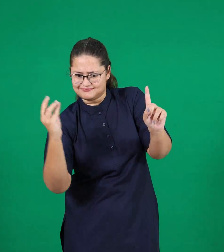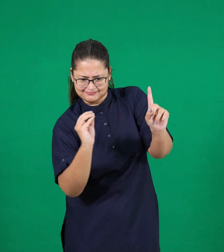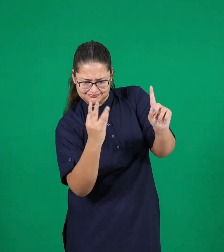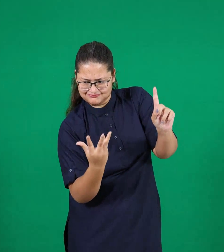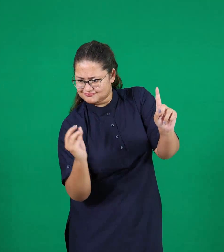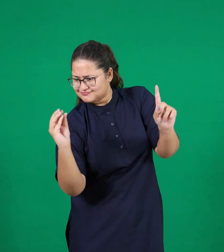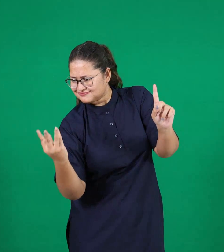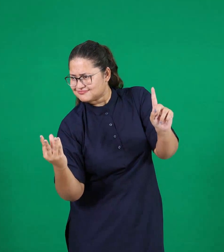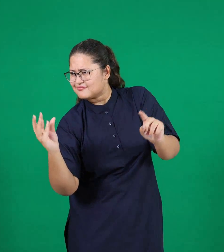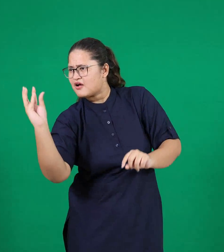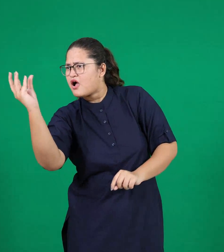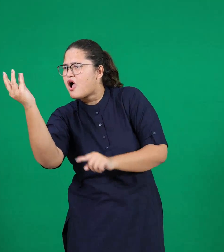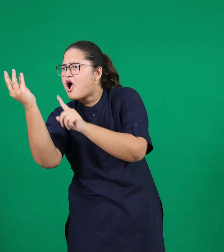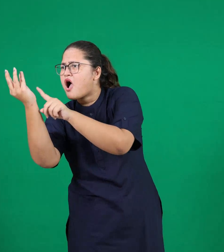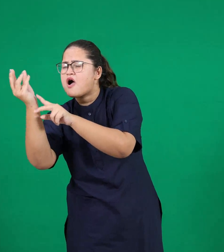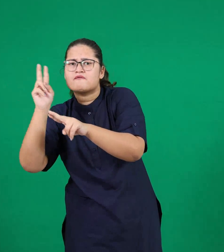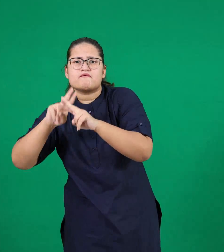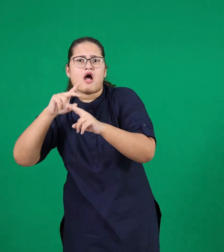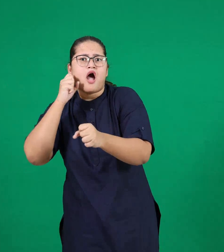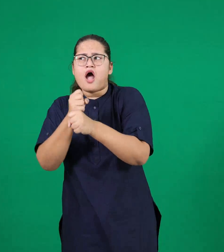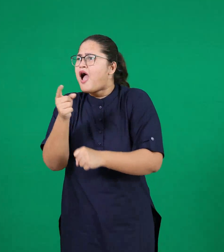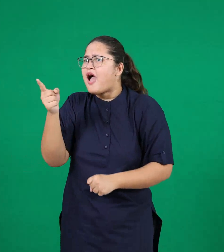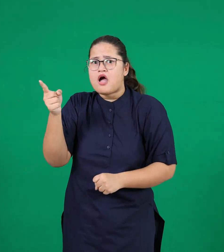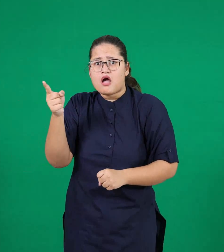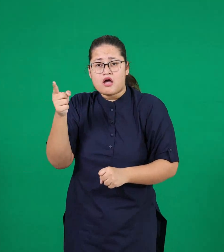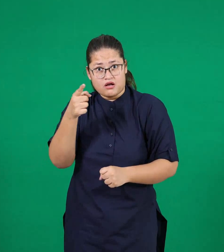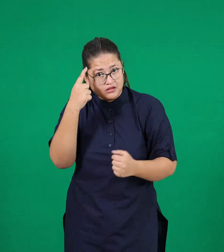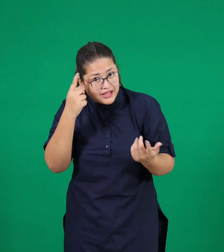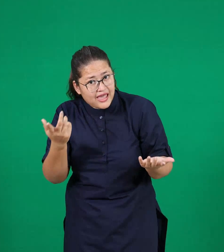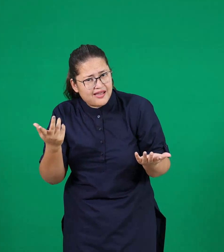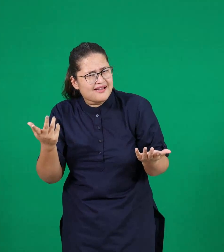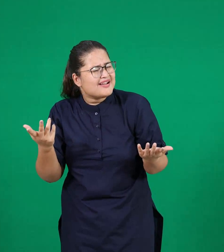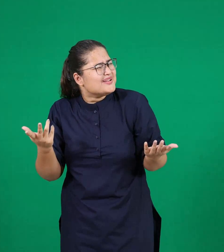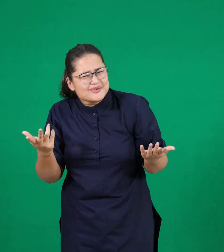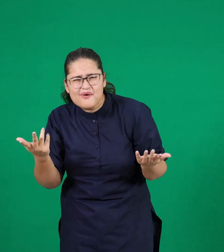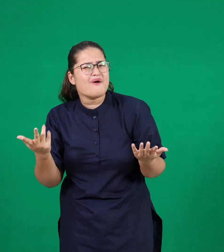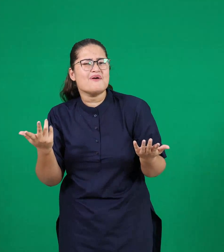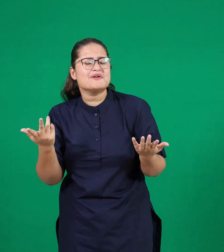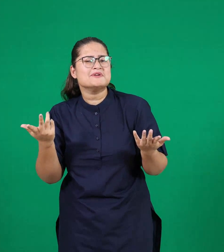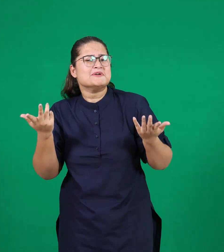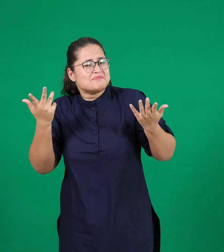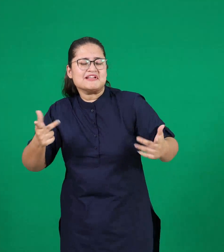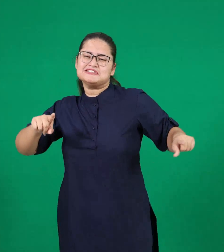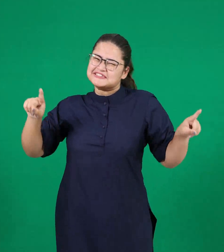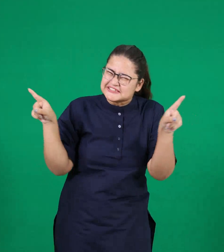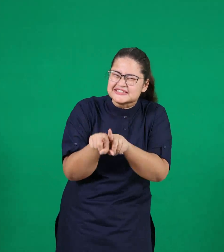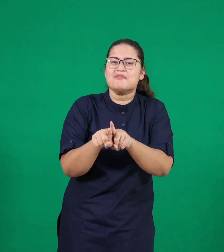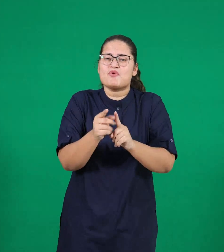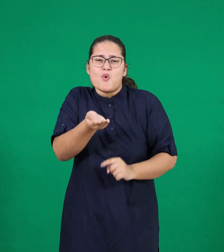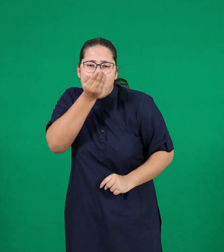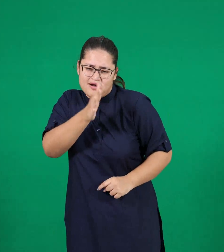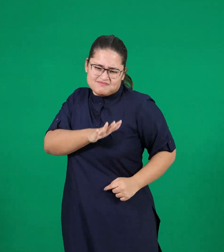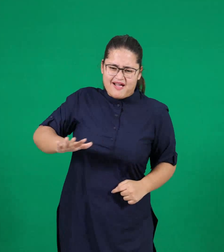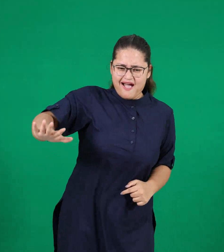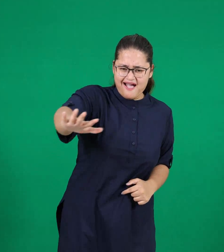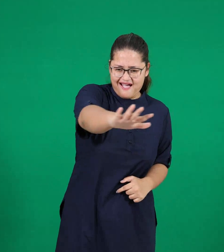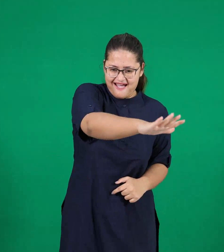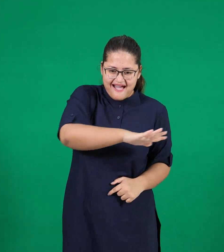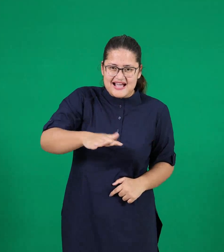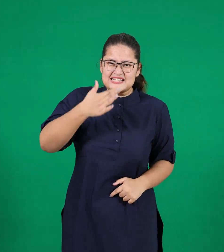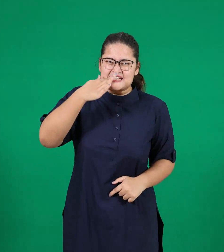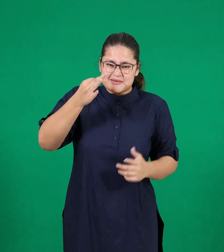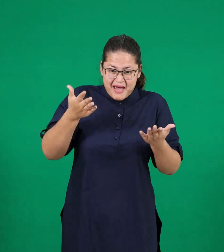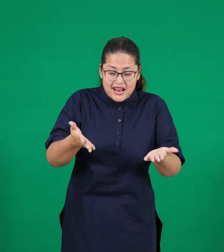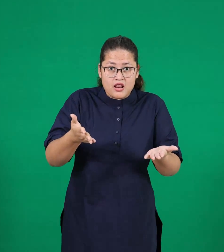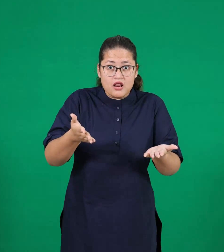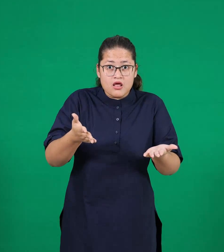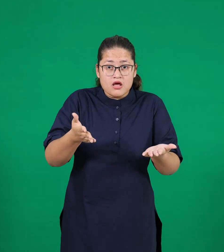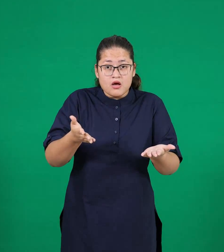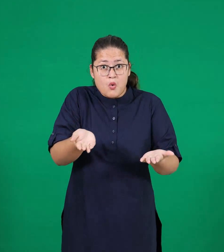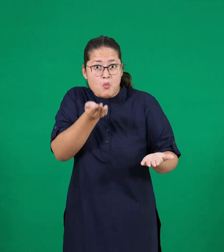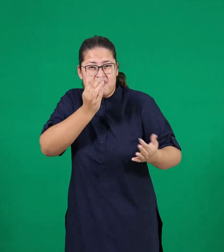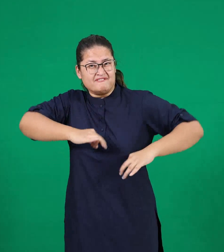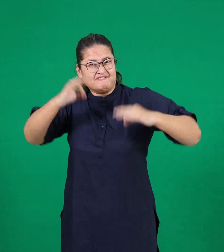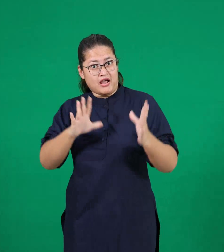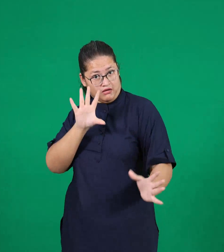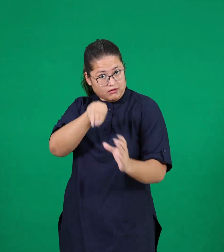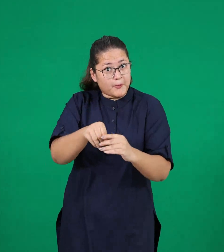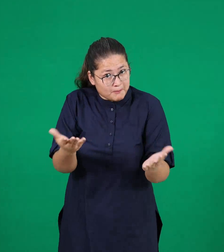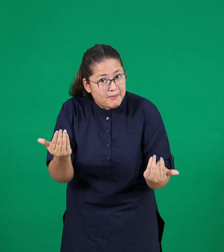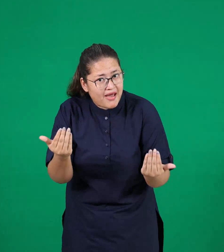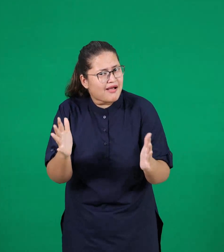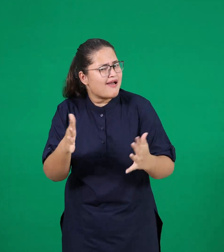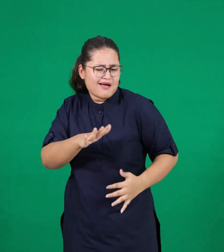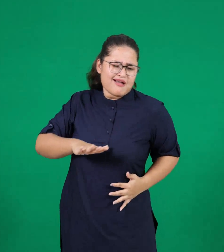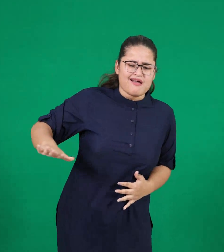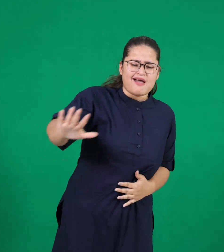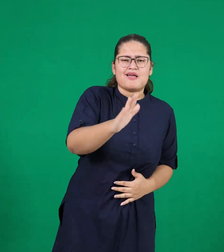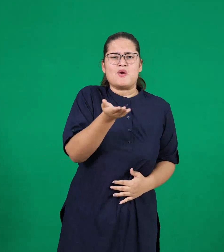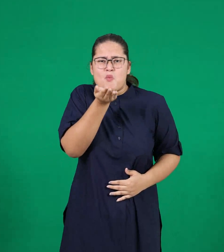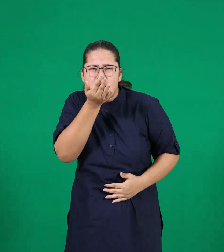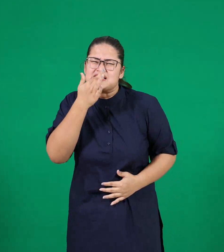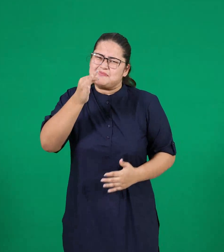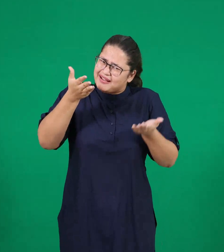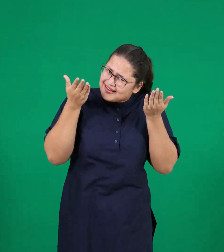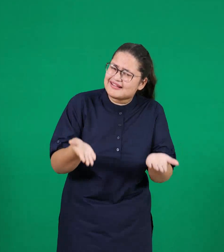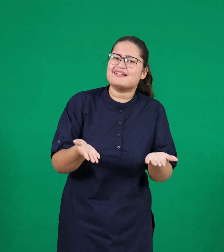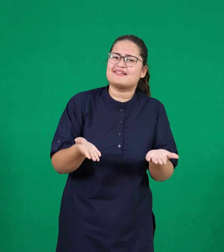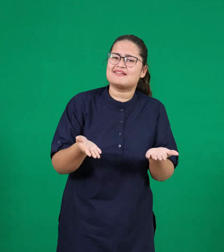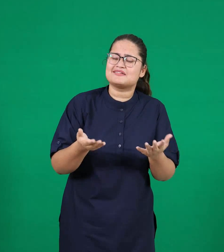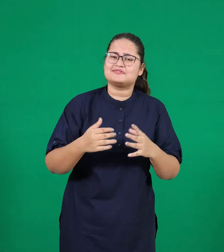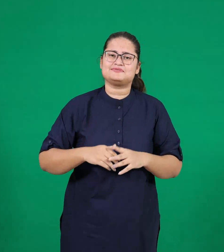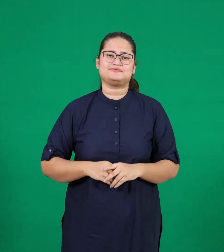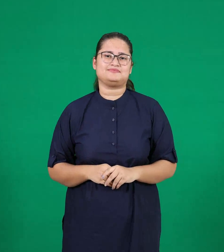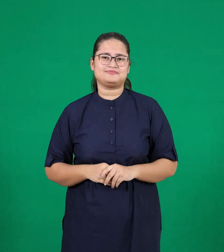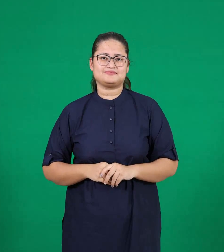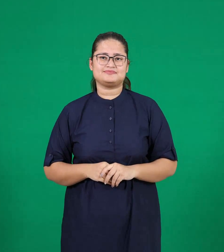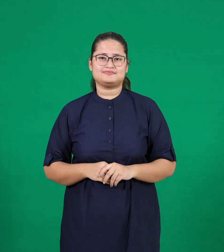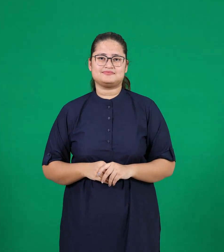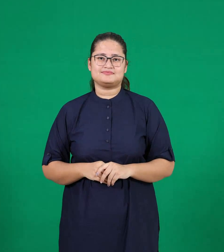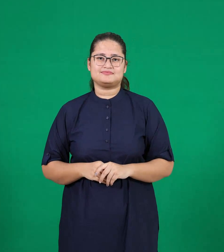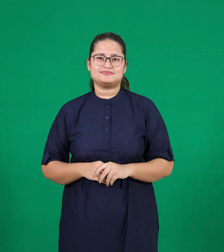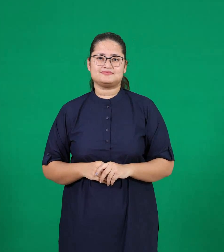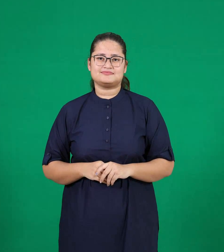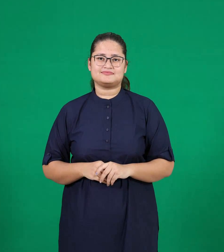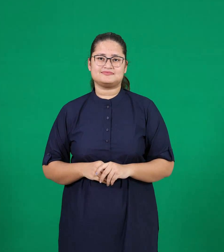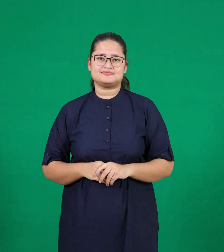Neither can a salt spring produce fresh water.